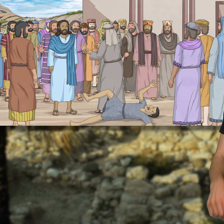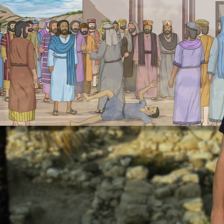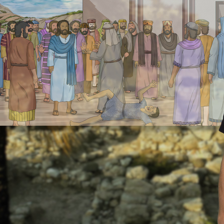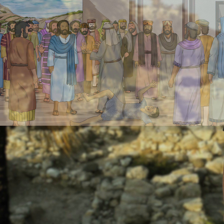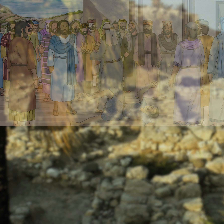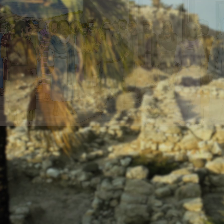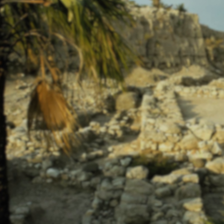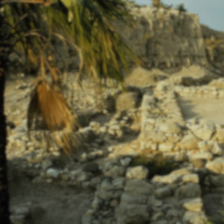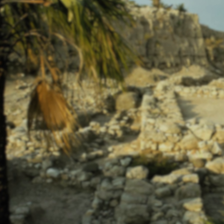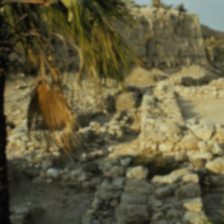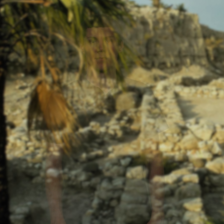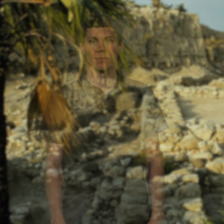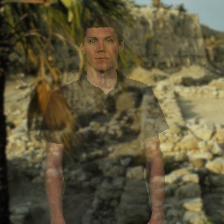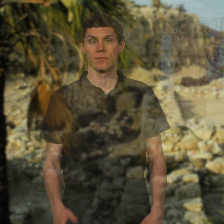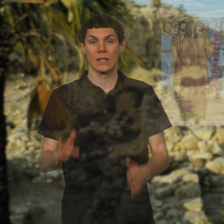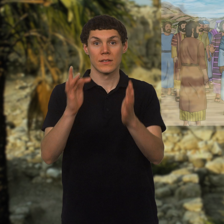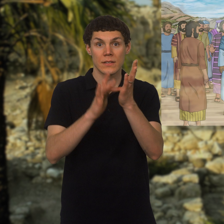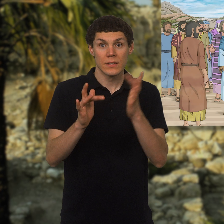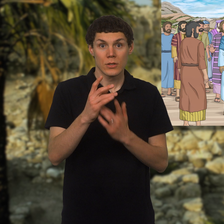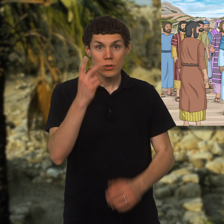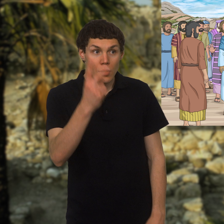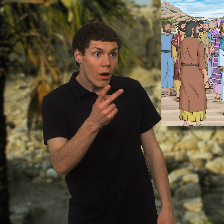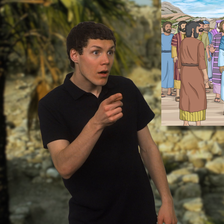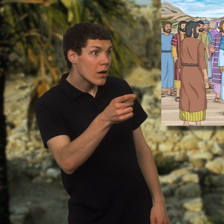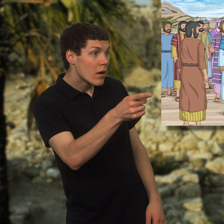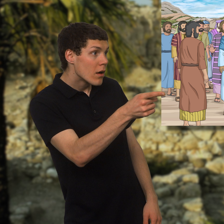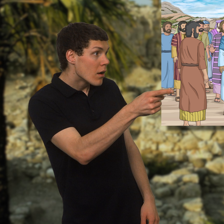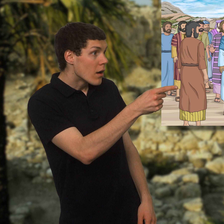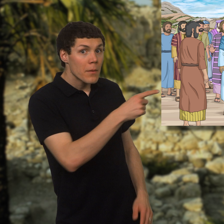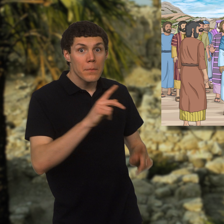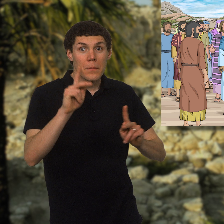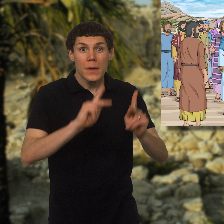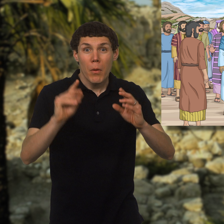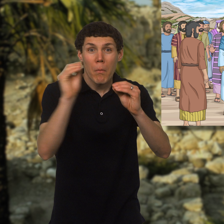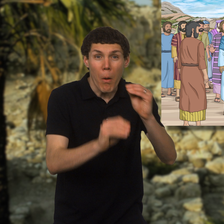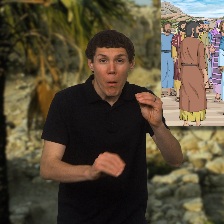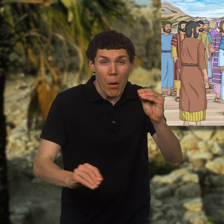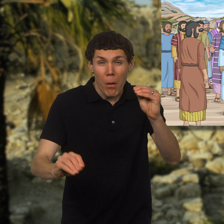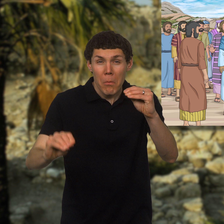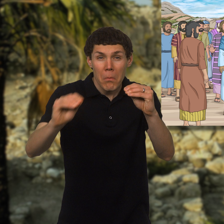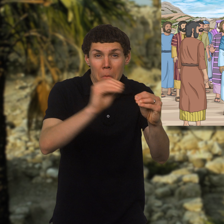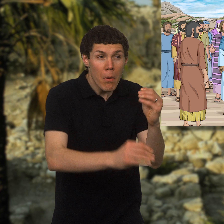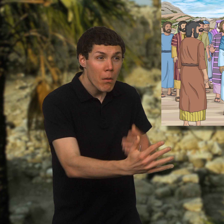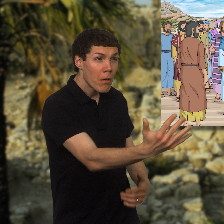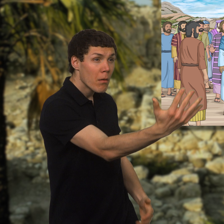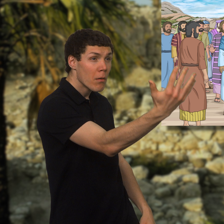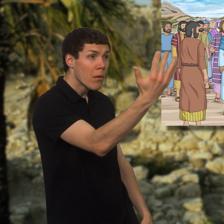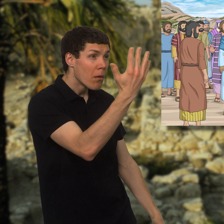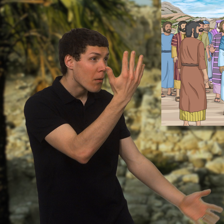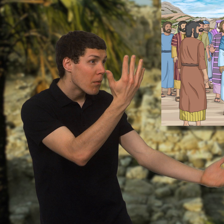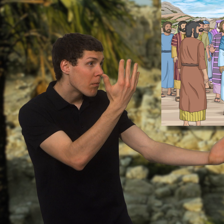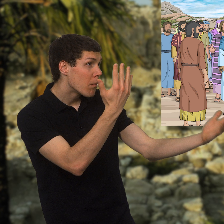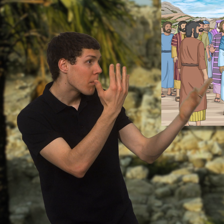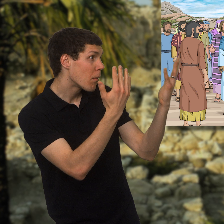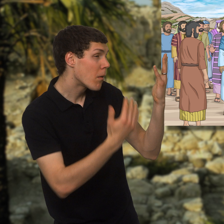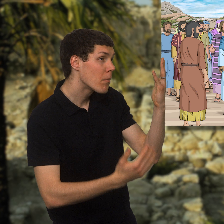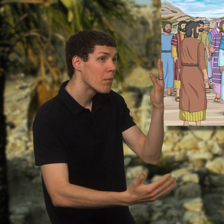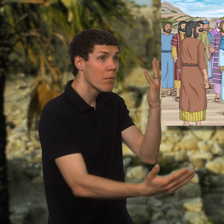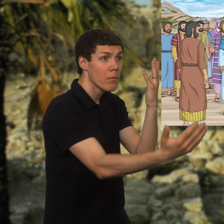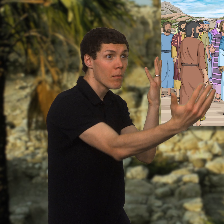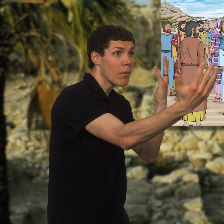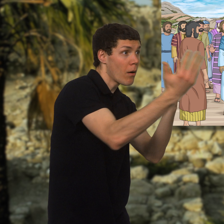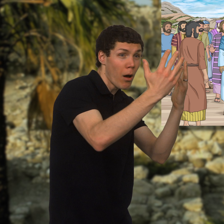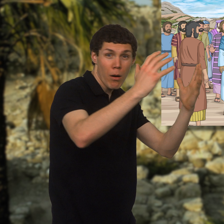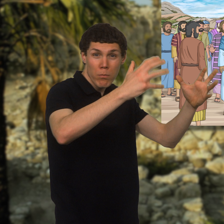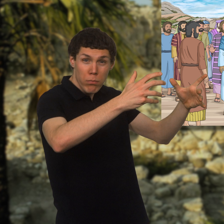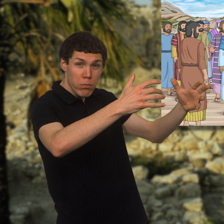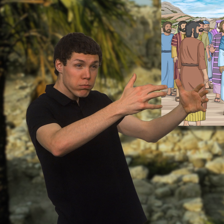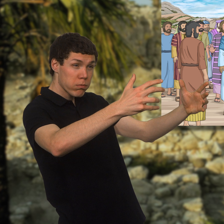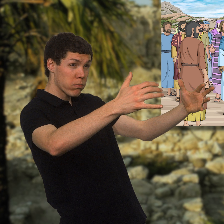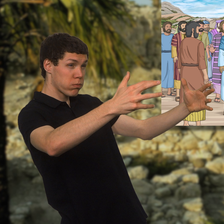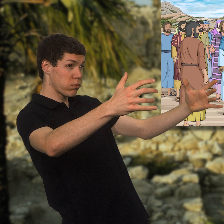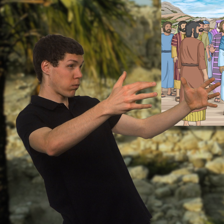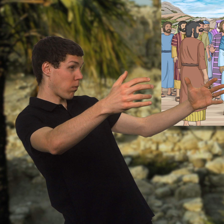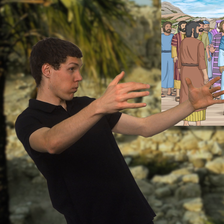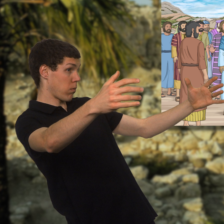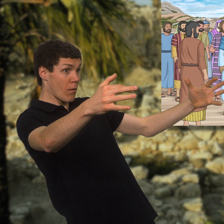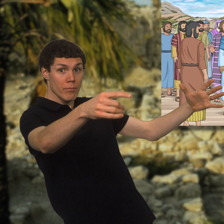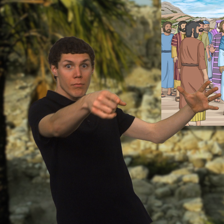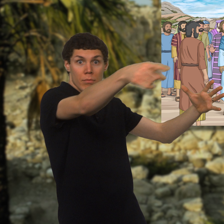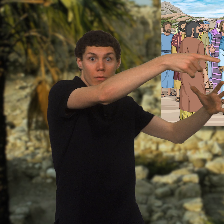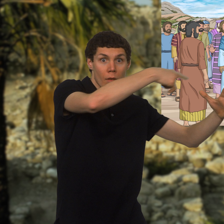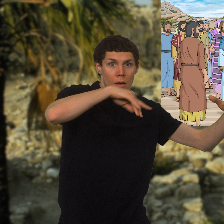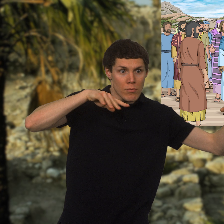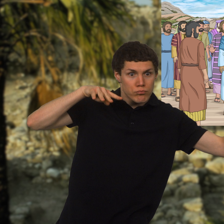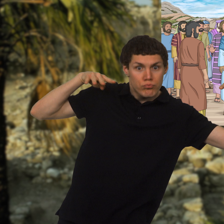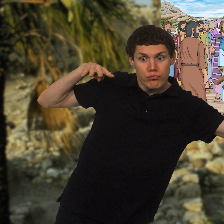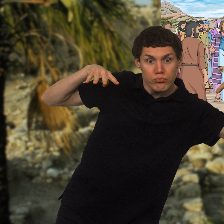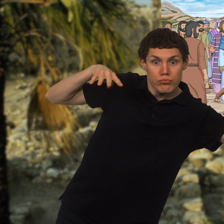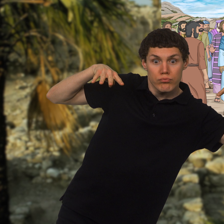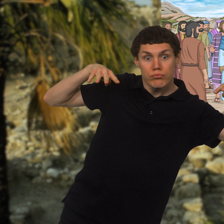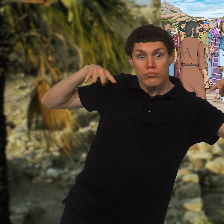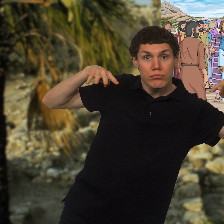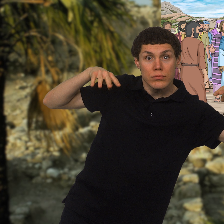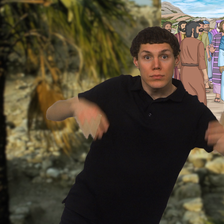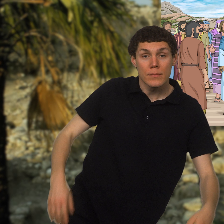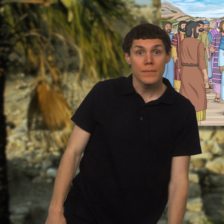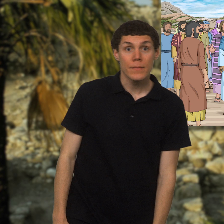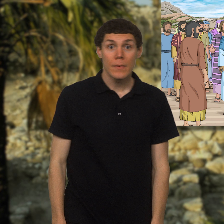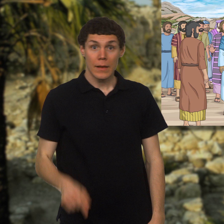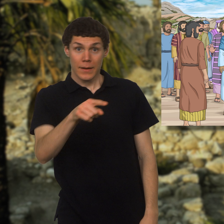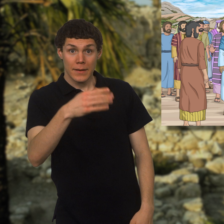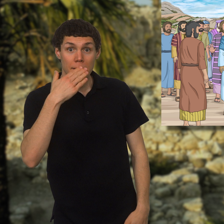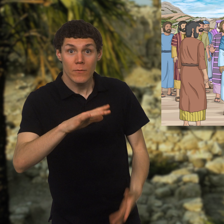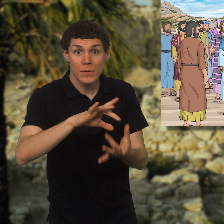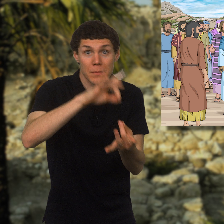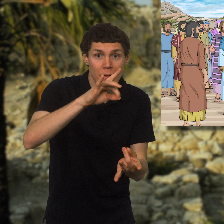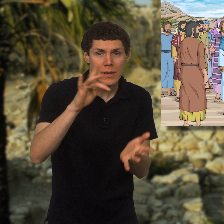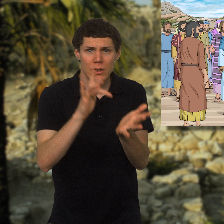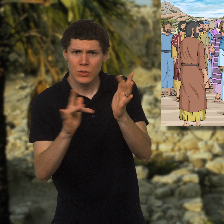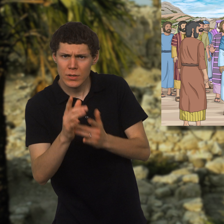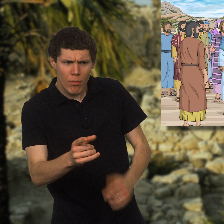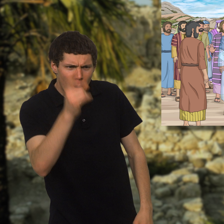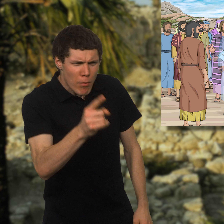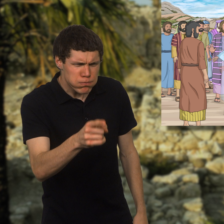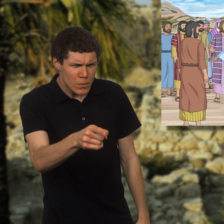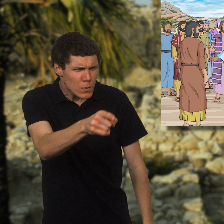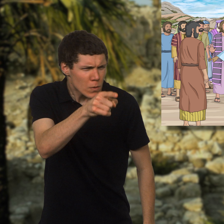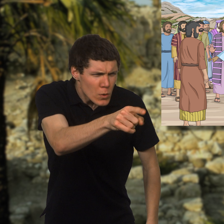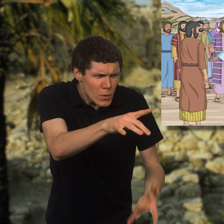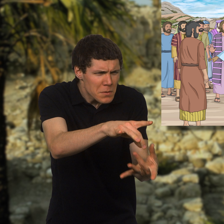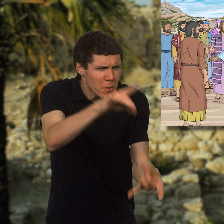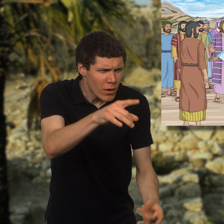When Jesus saw that a crowd had come running, He rebuked the unclean spirit.